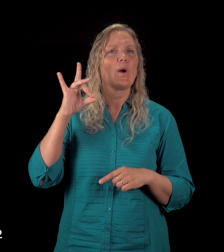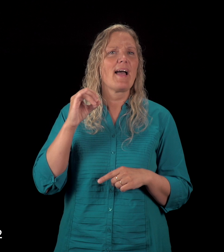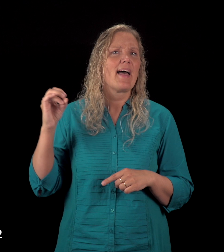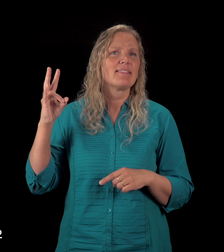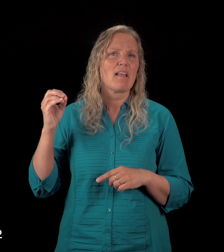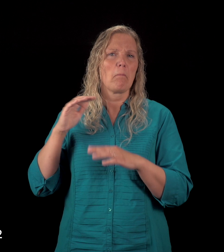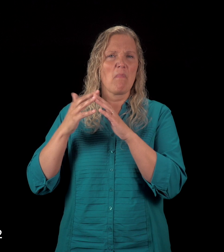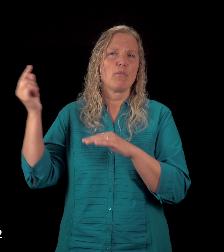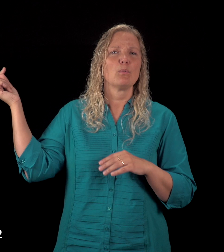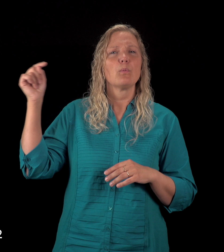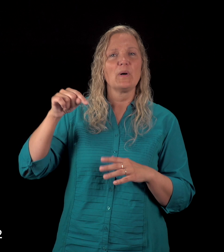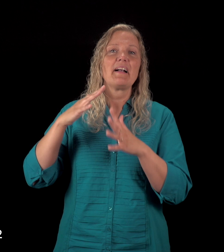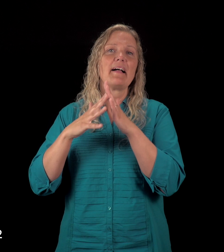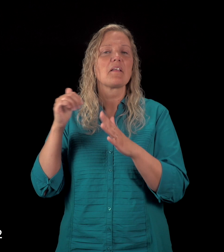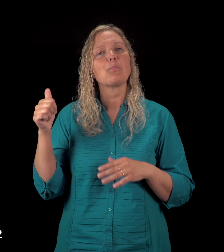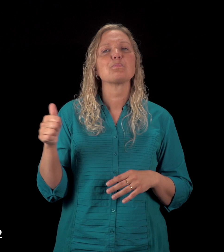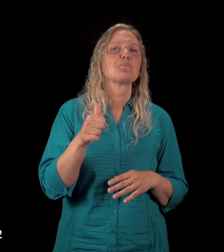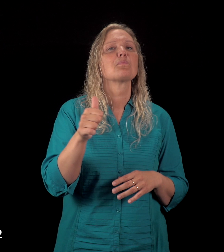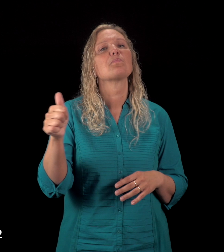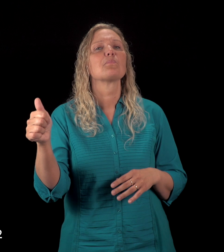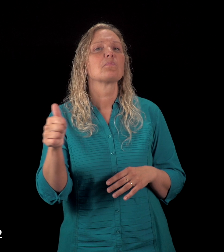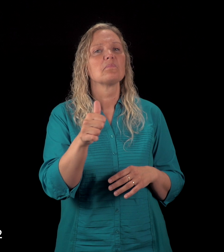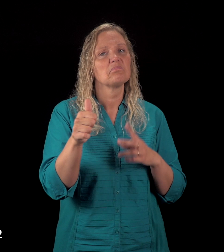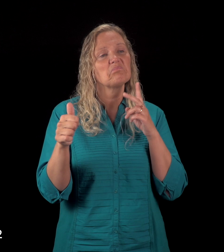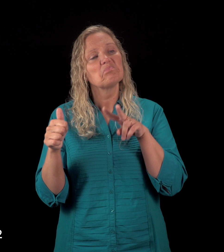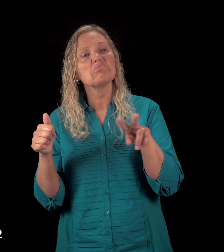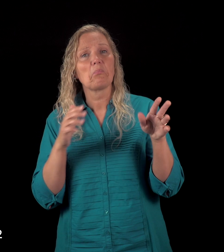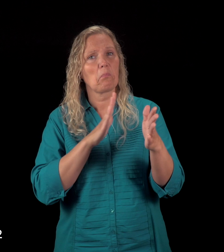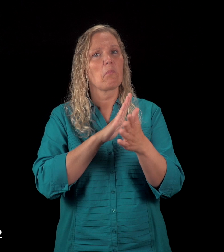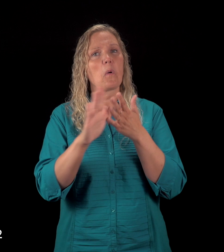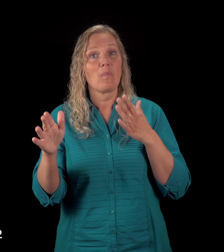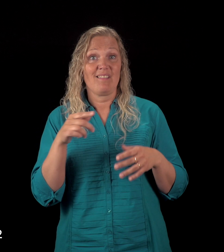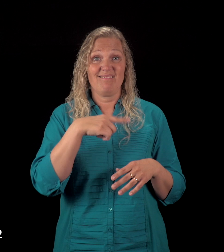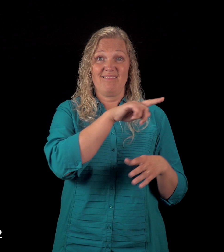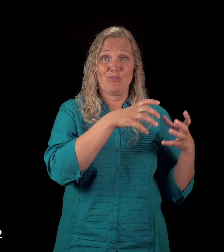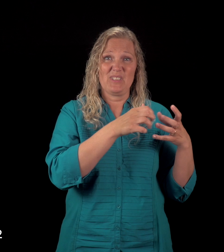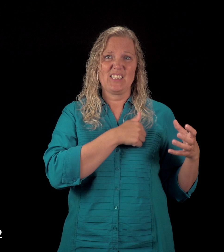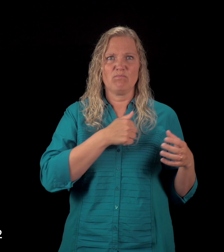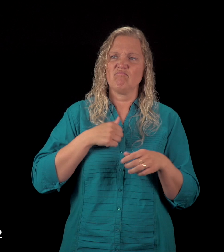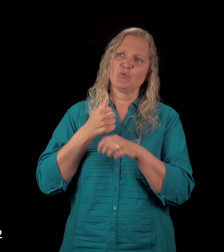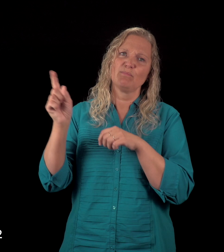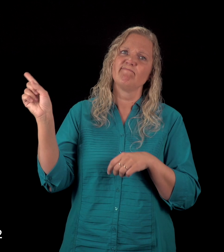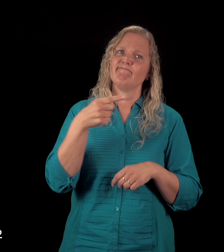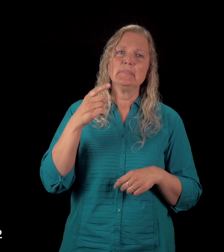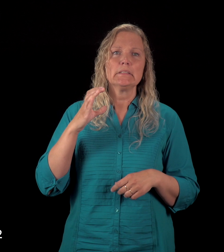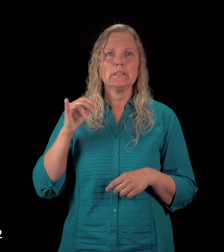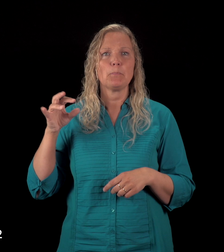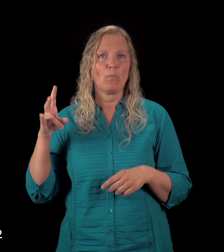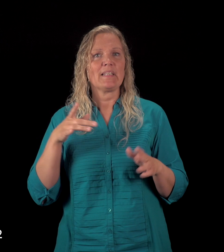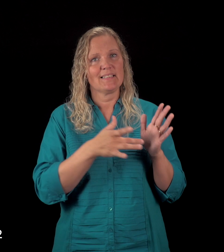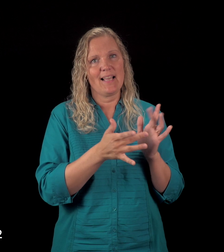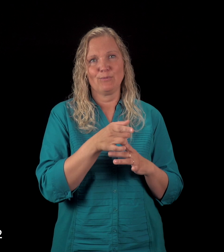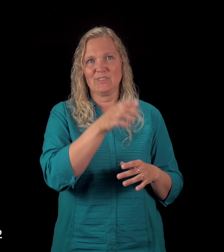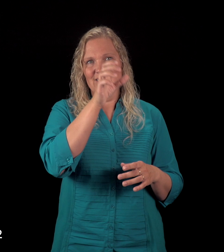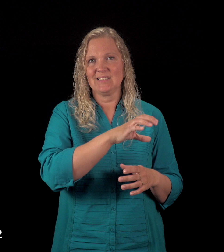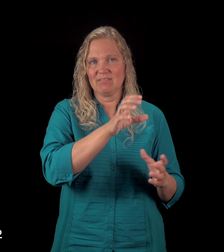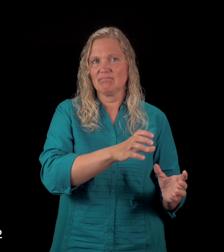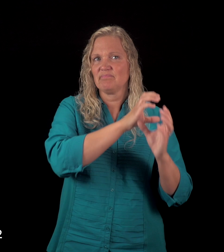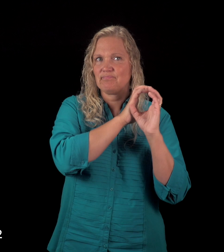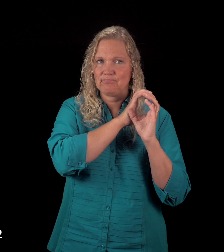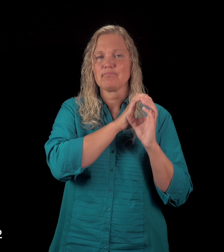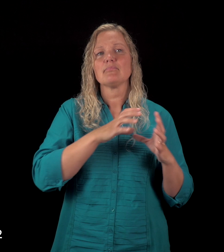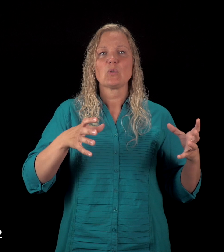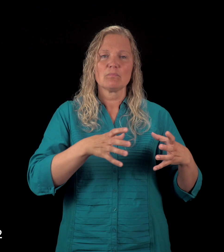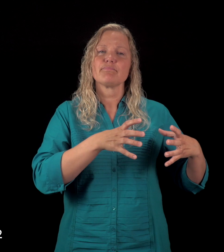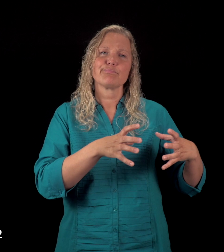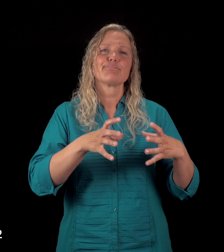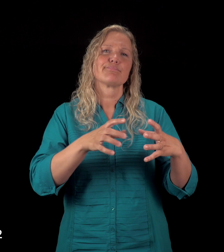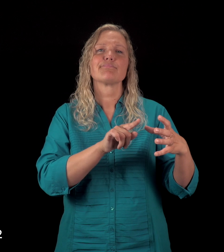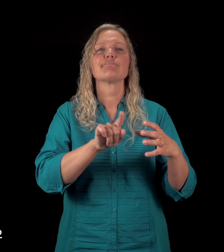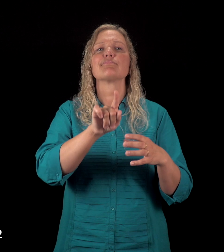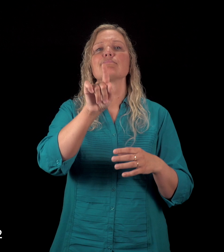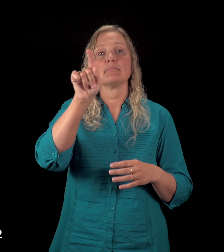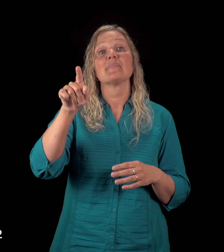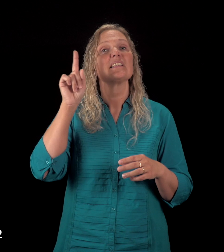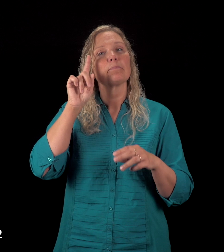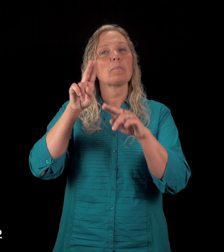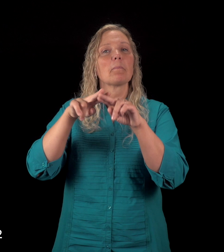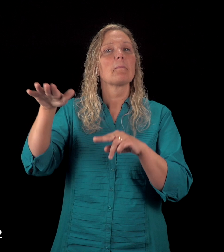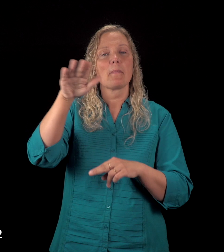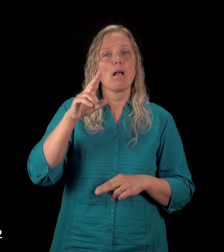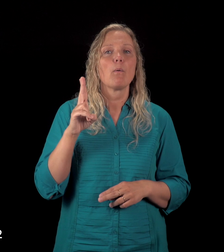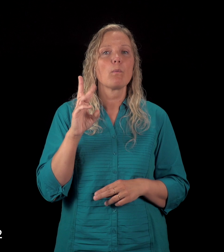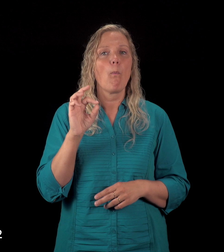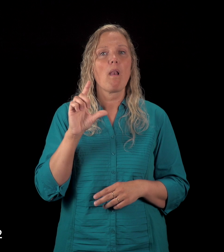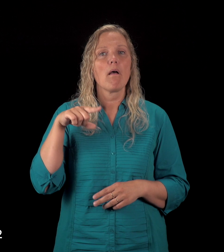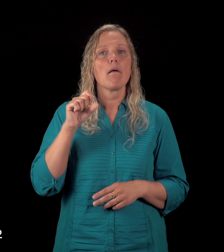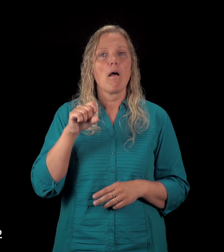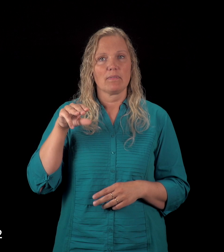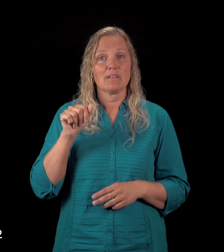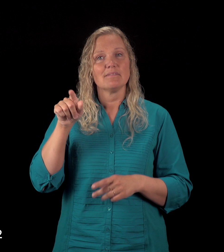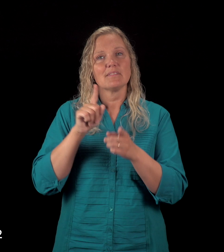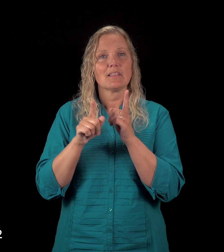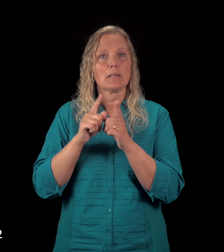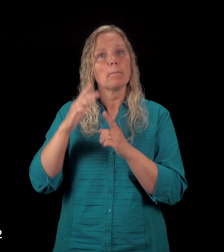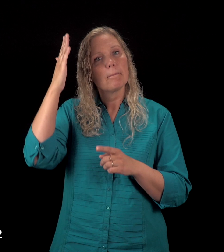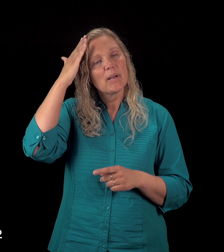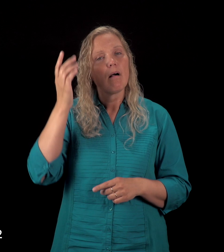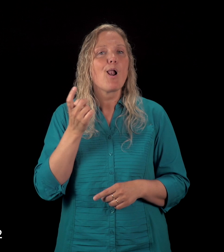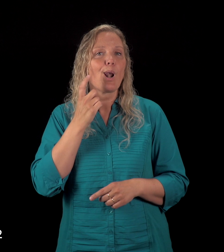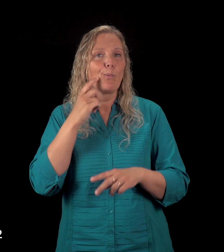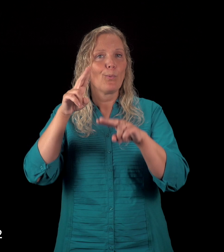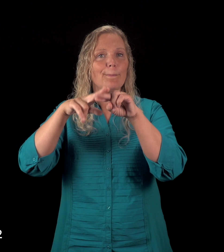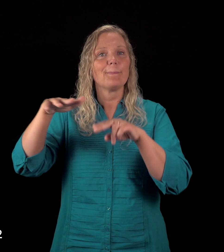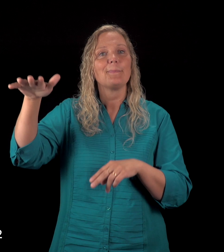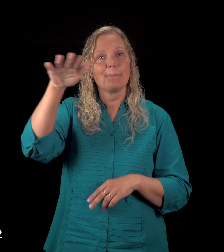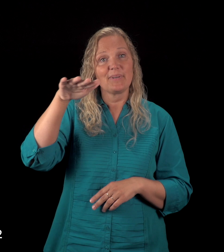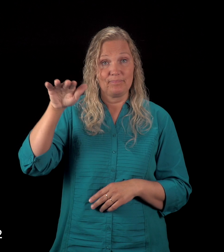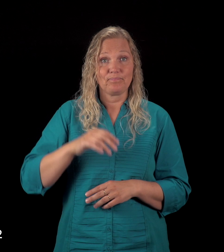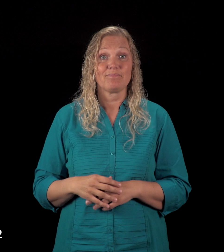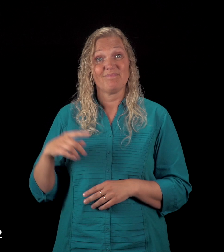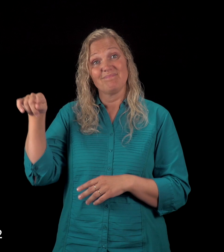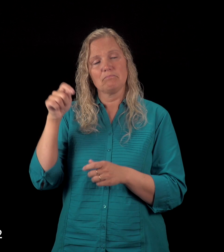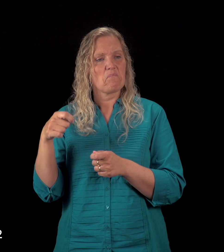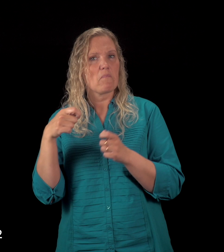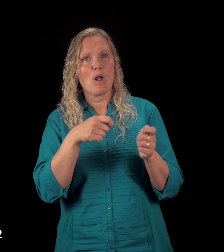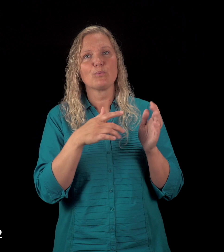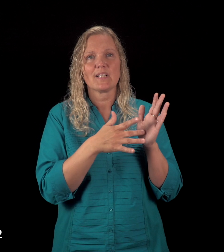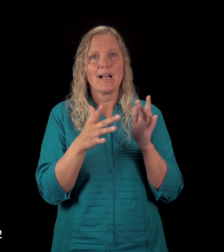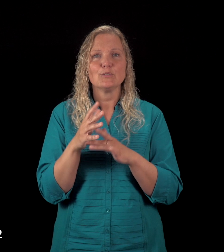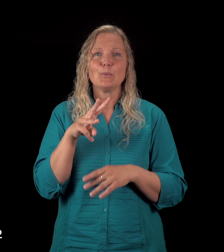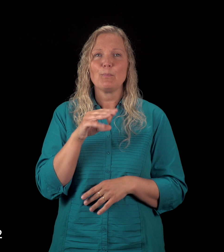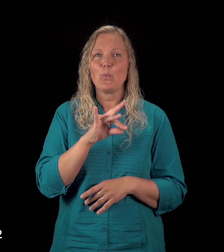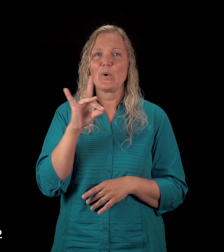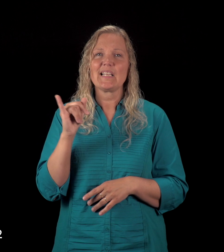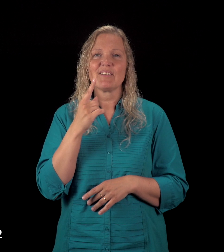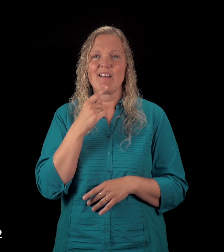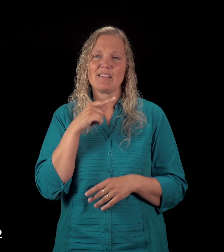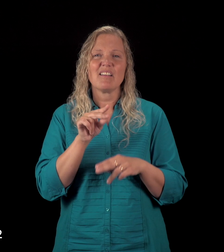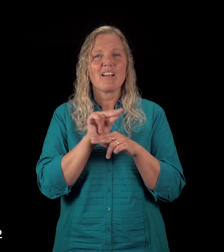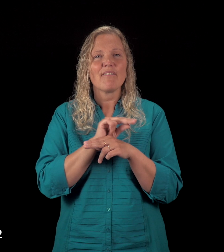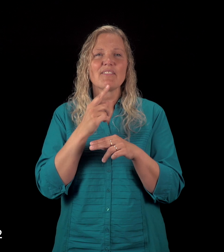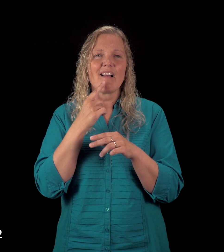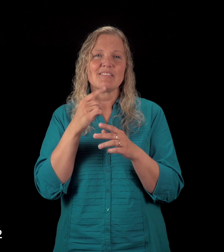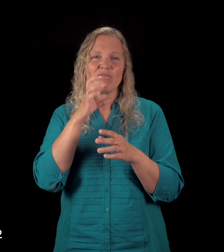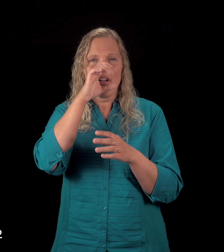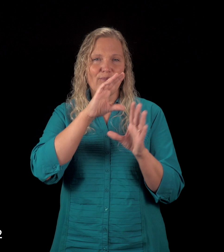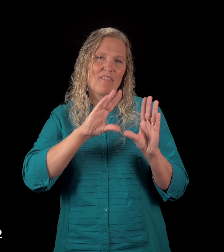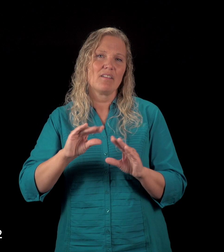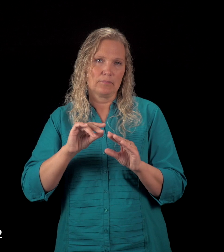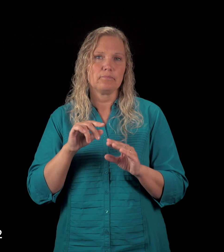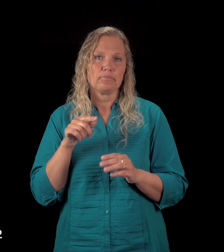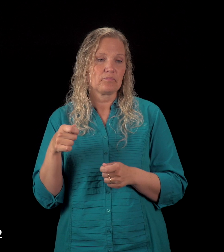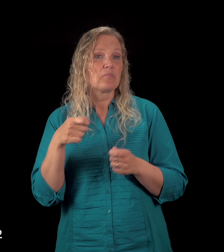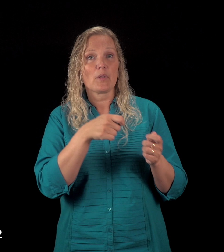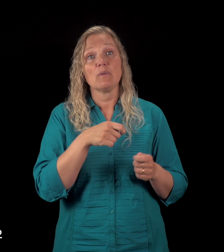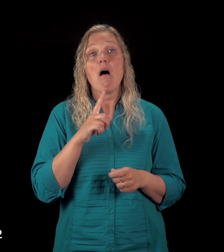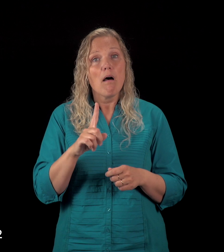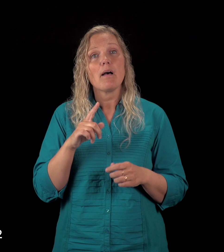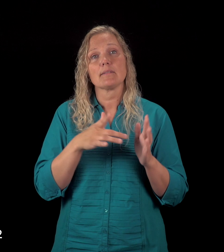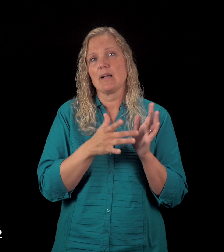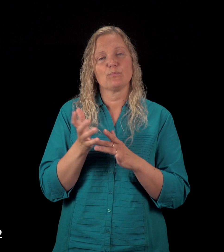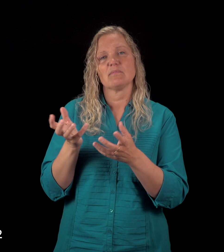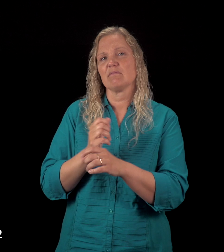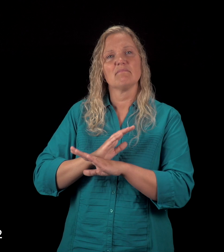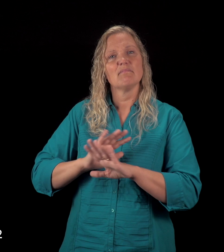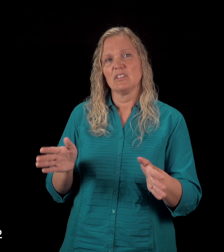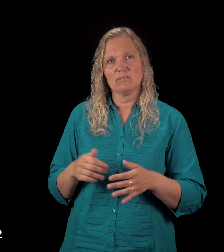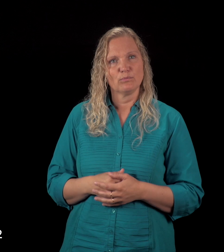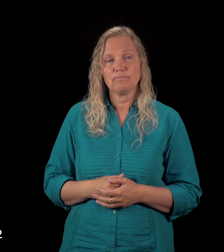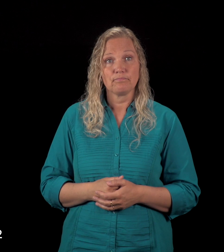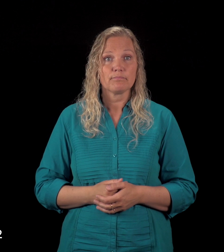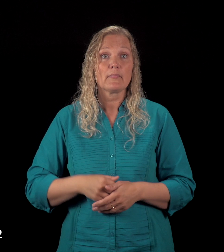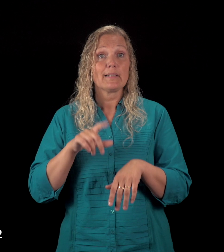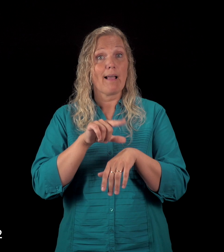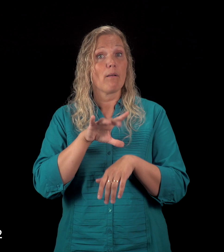They brought Jesus to a place called Golgotha, which means The Place of the Skull. There they offered Him wine mixed with myrrh, but He did not take it. And they crucified Him.